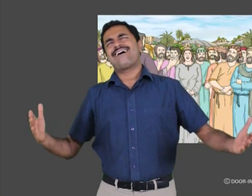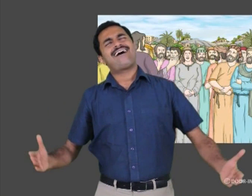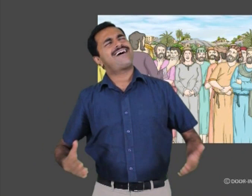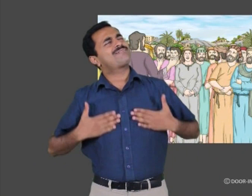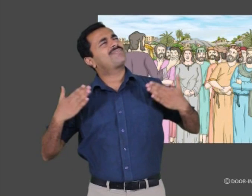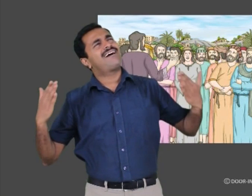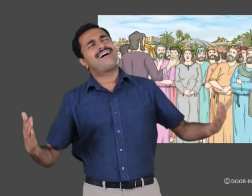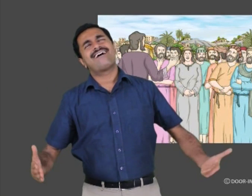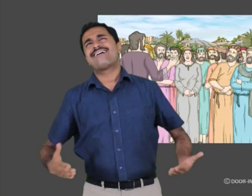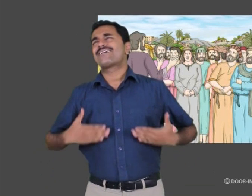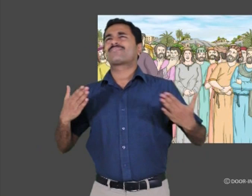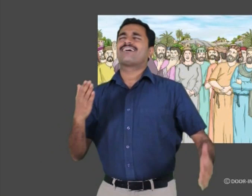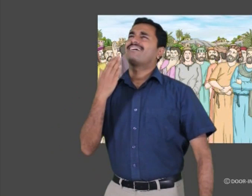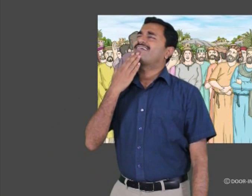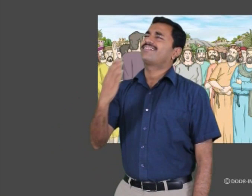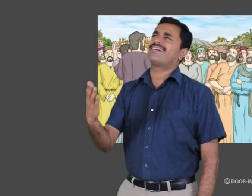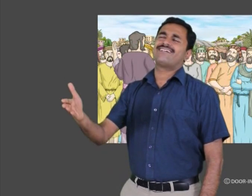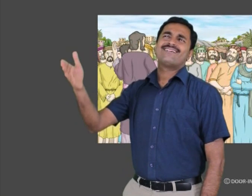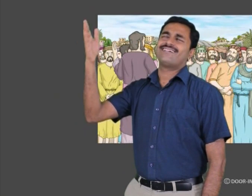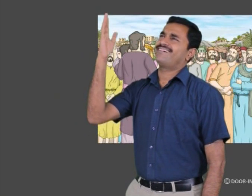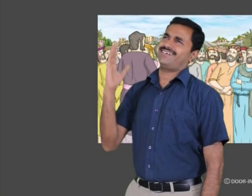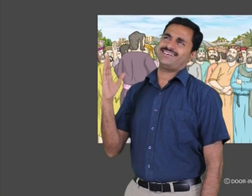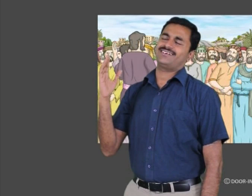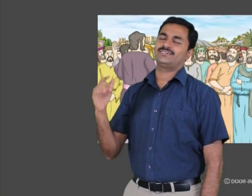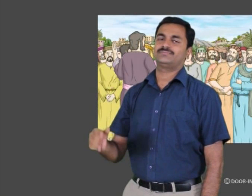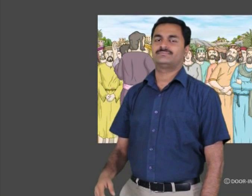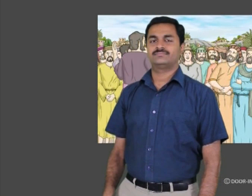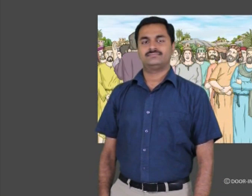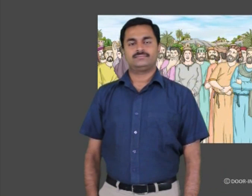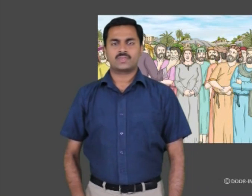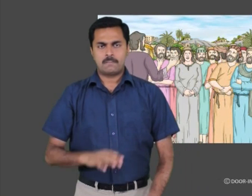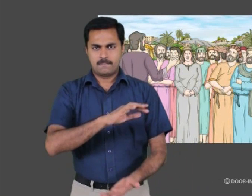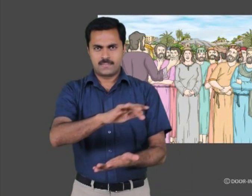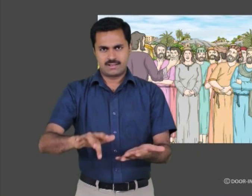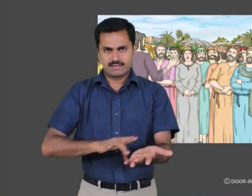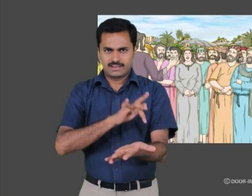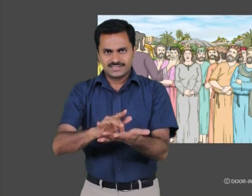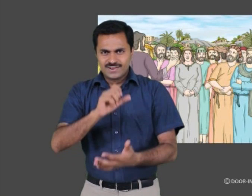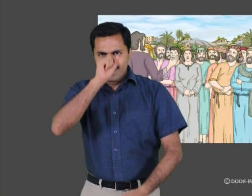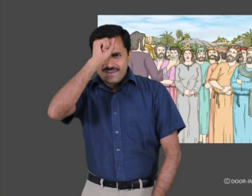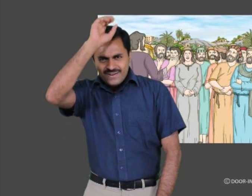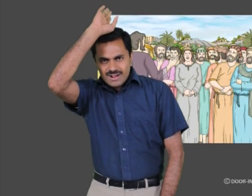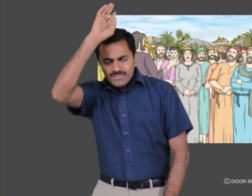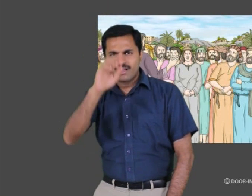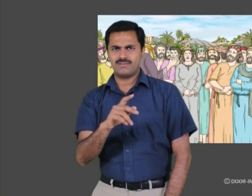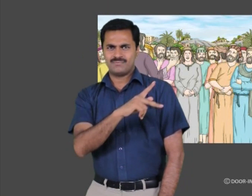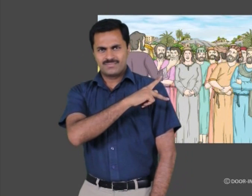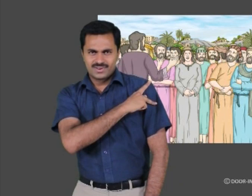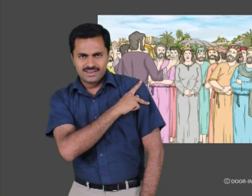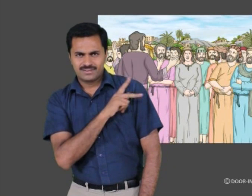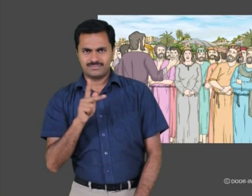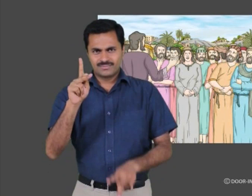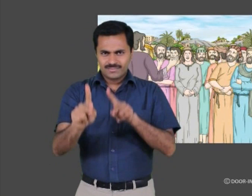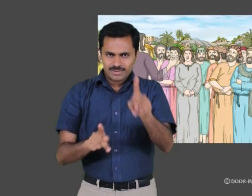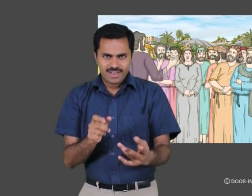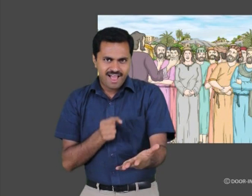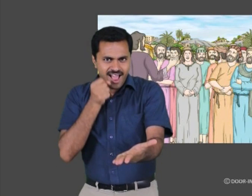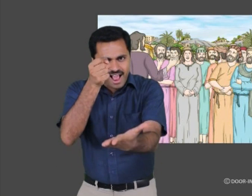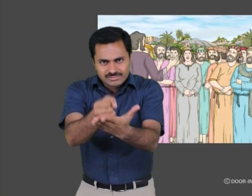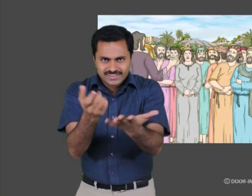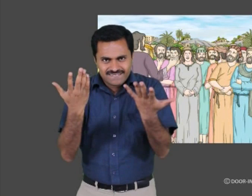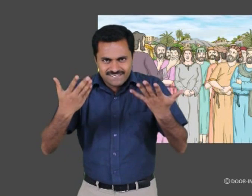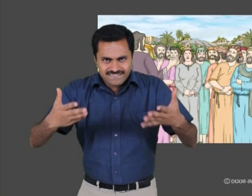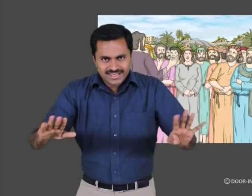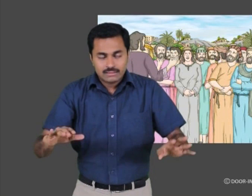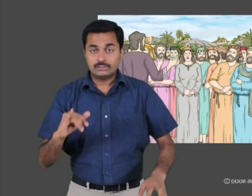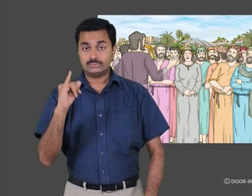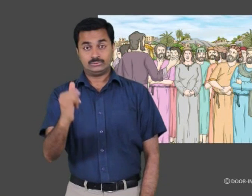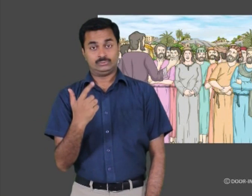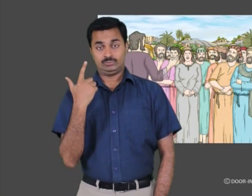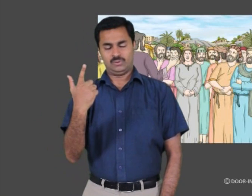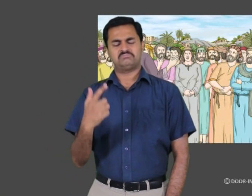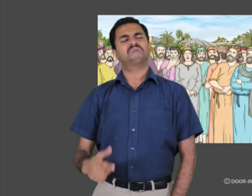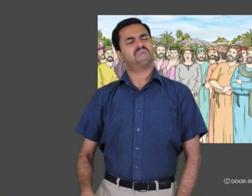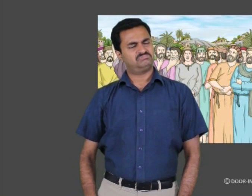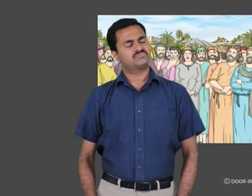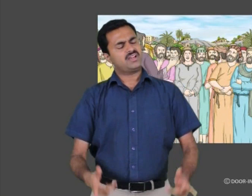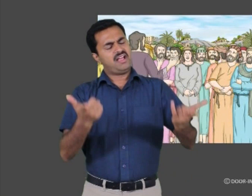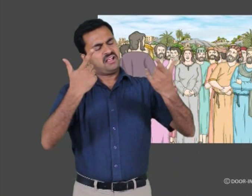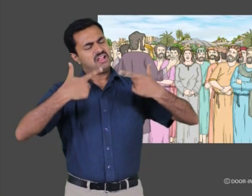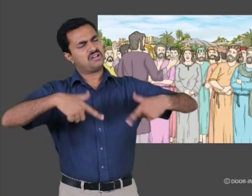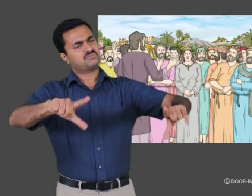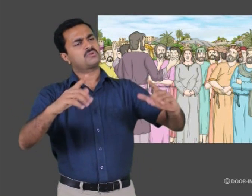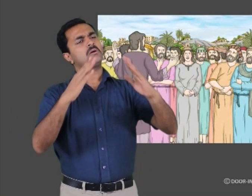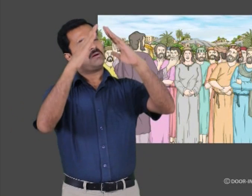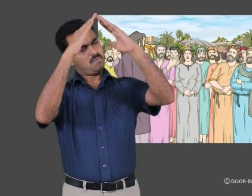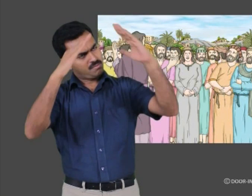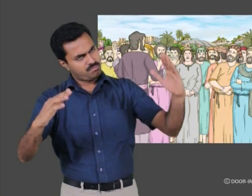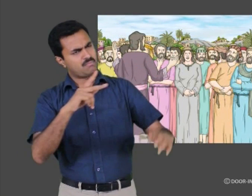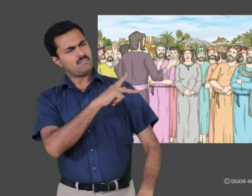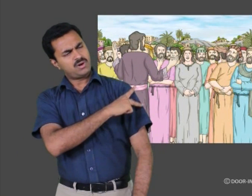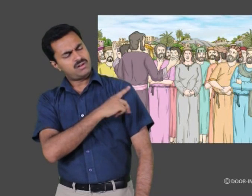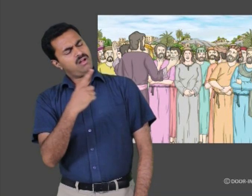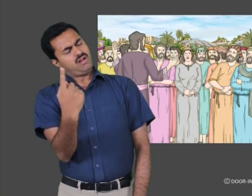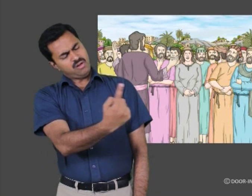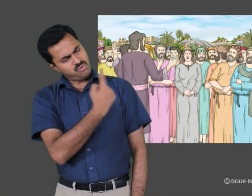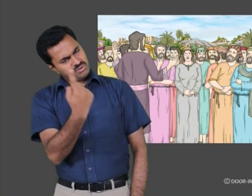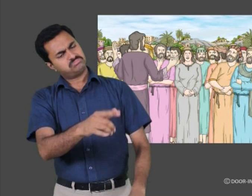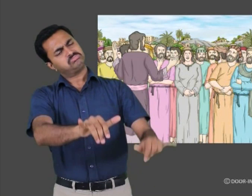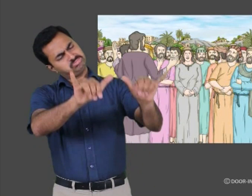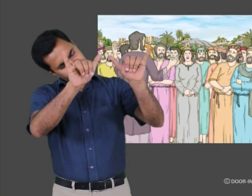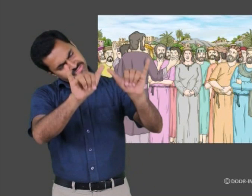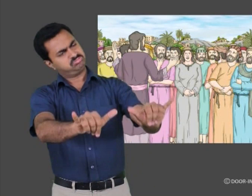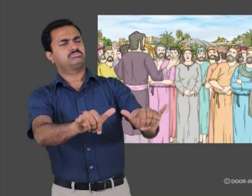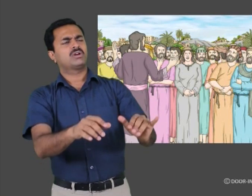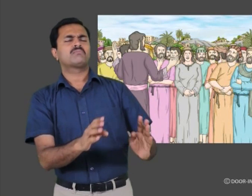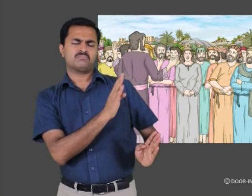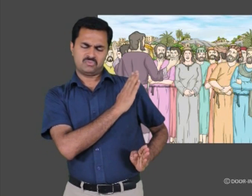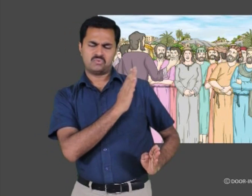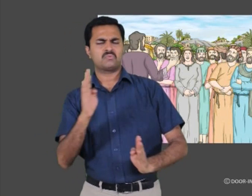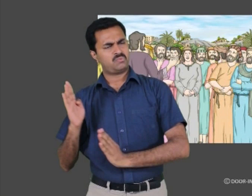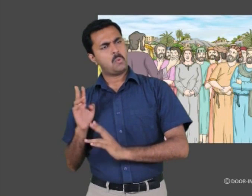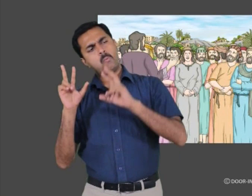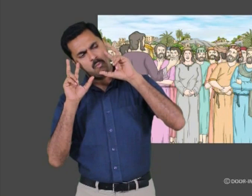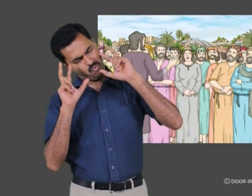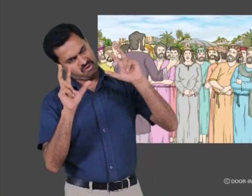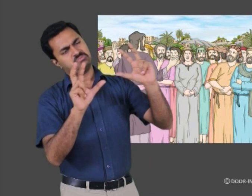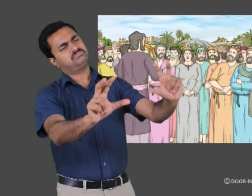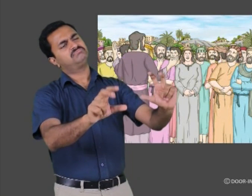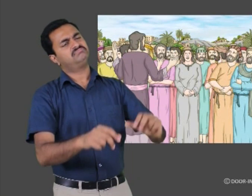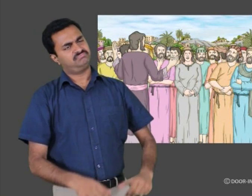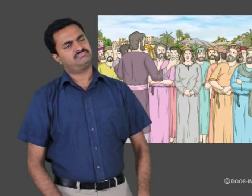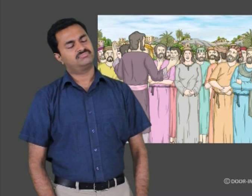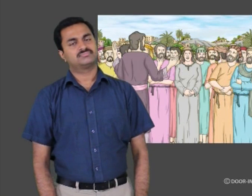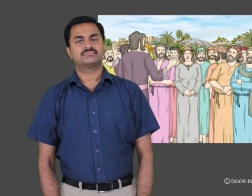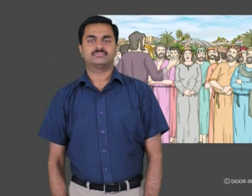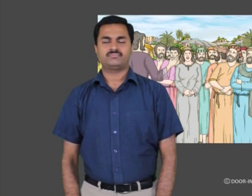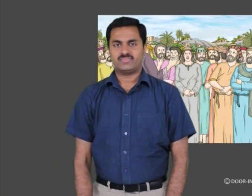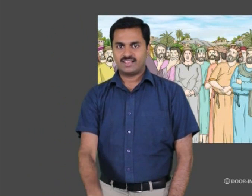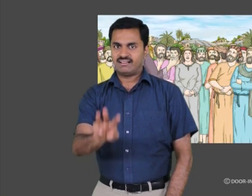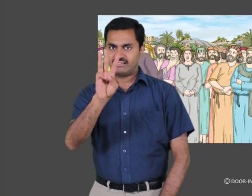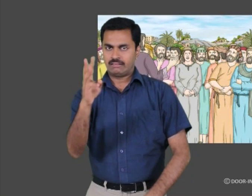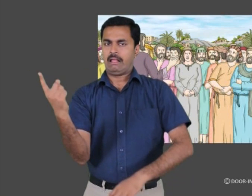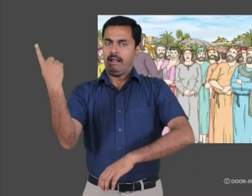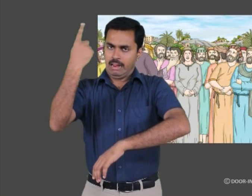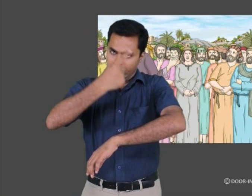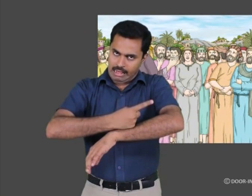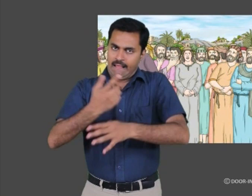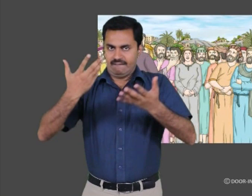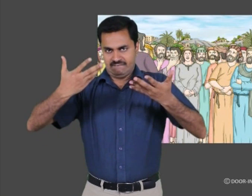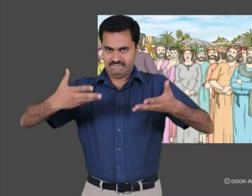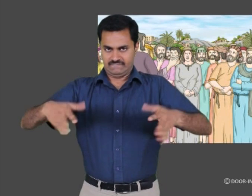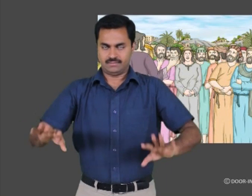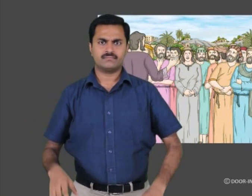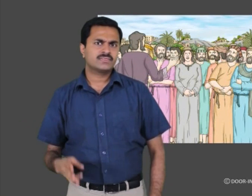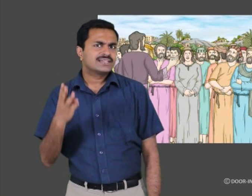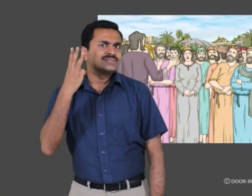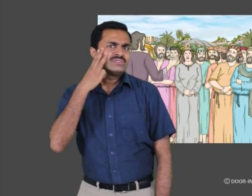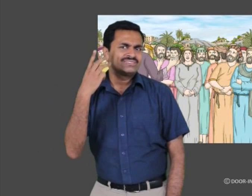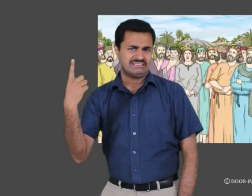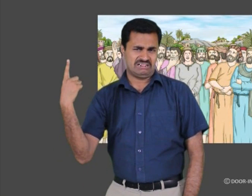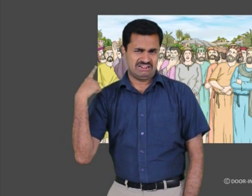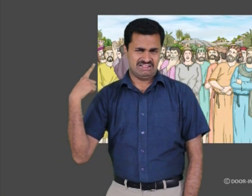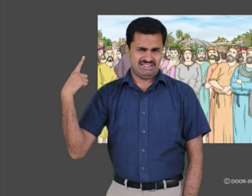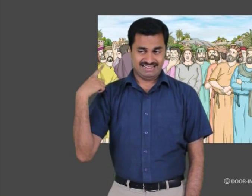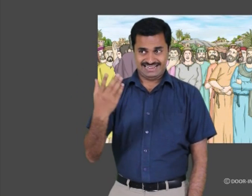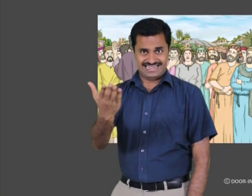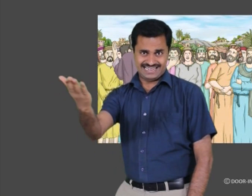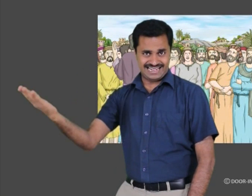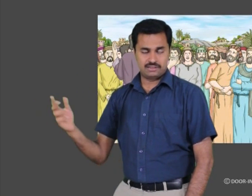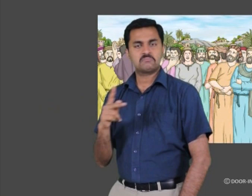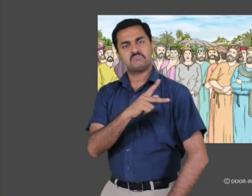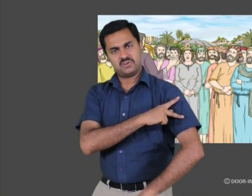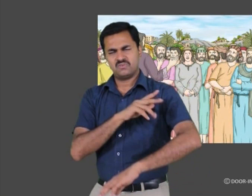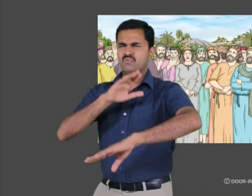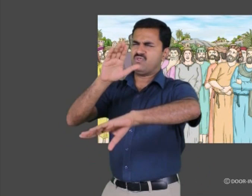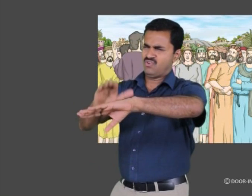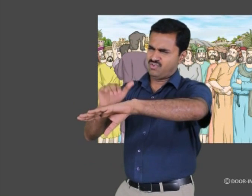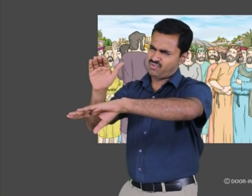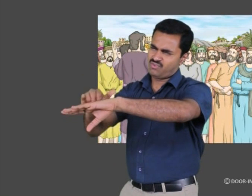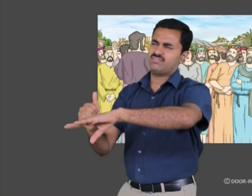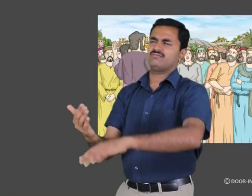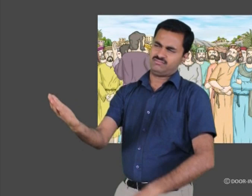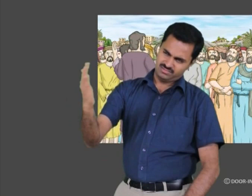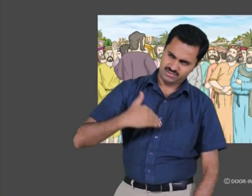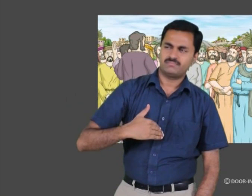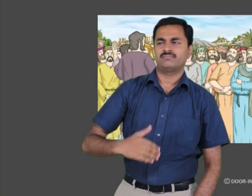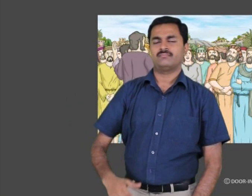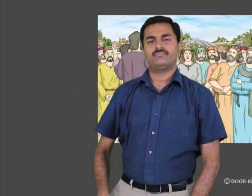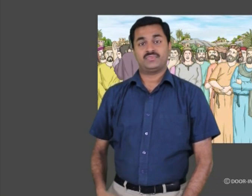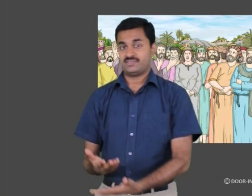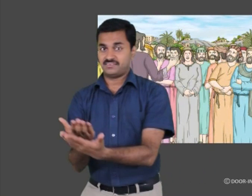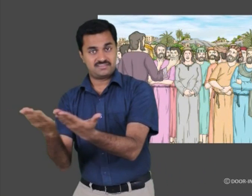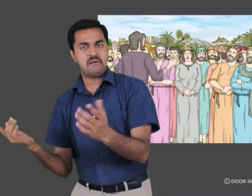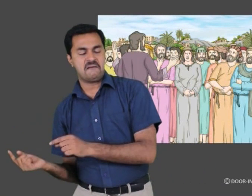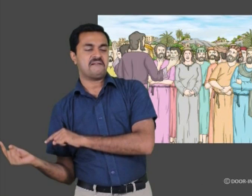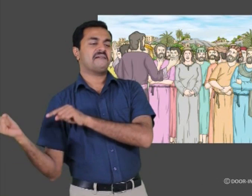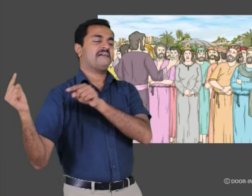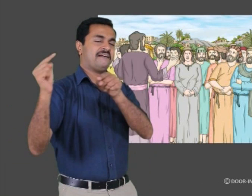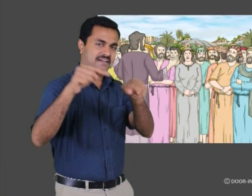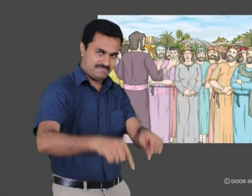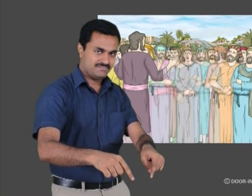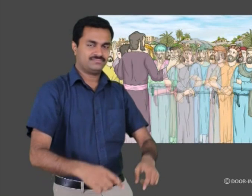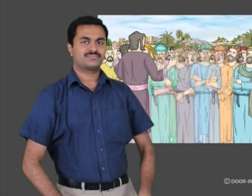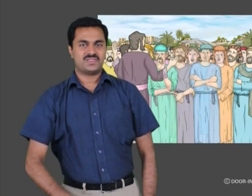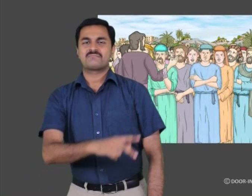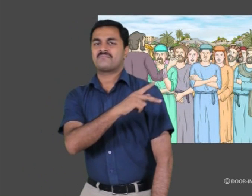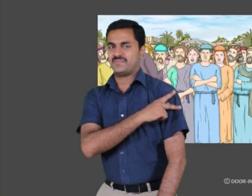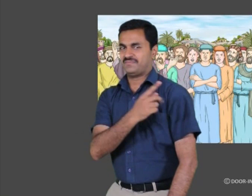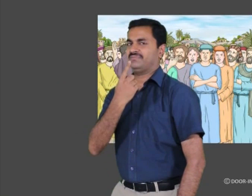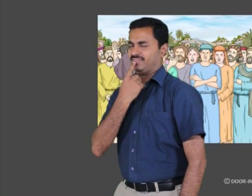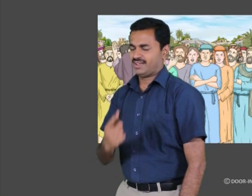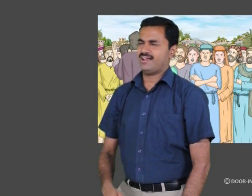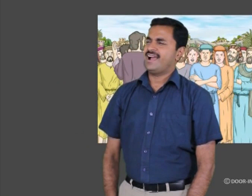When we arrived in Rome, Paul was permitted to stay by himself, with a soldier to guard him.